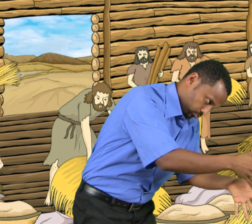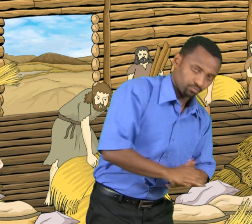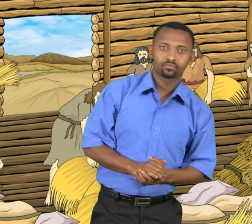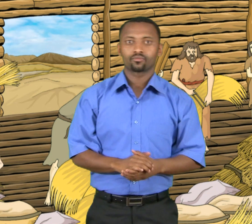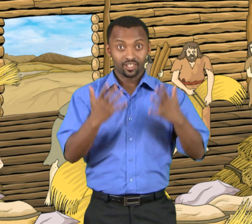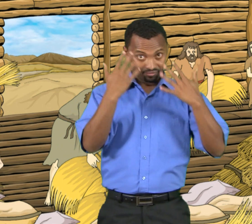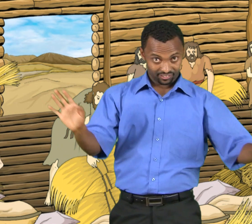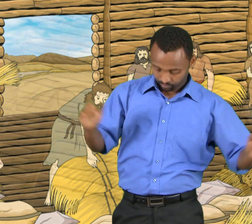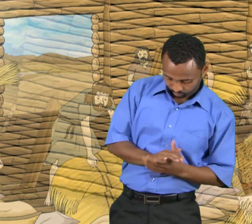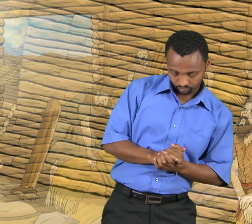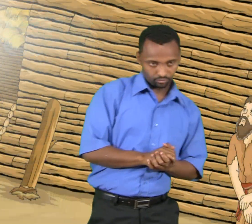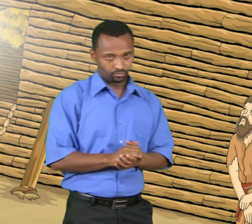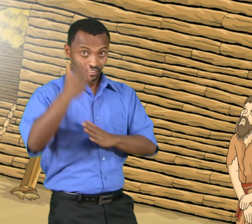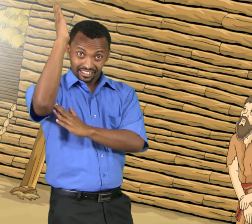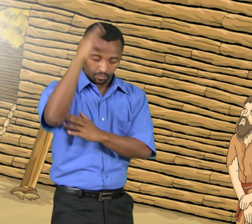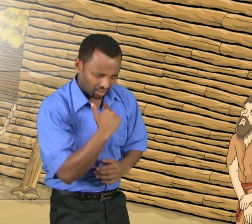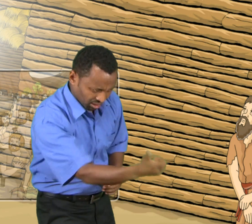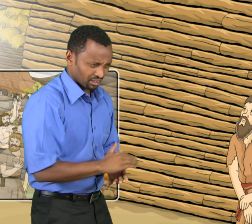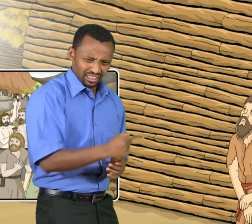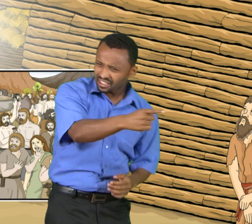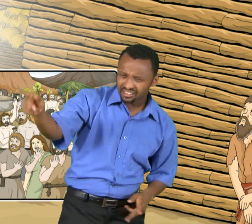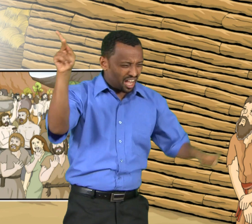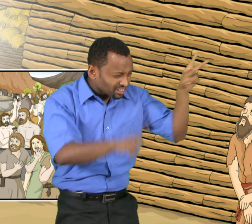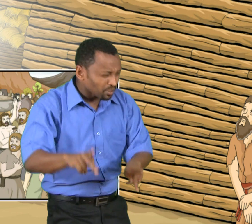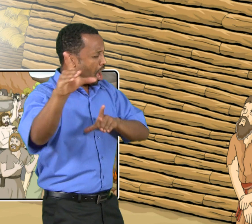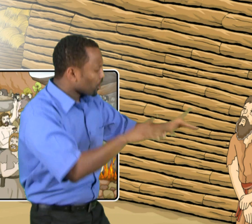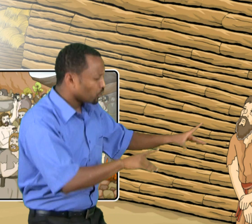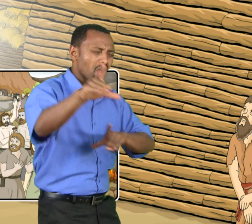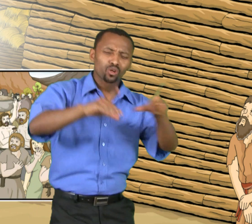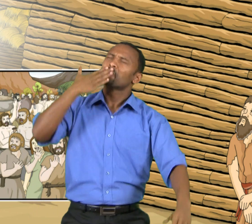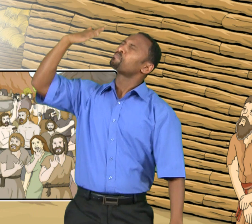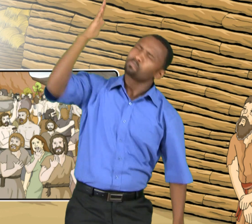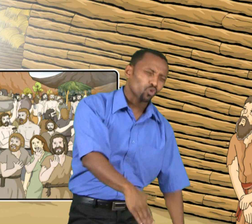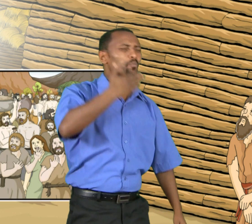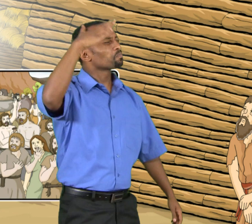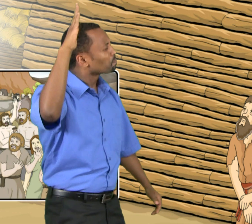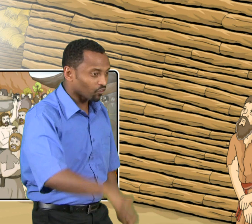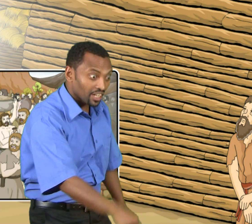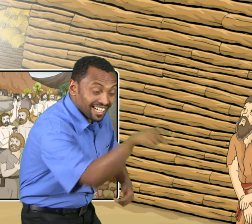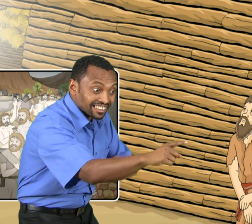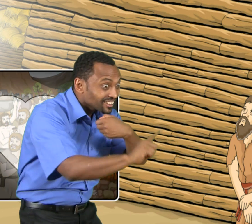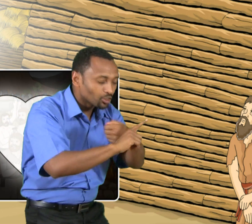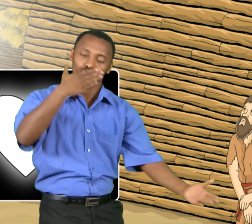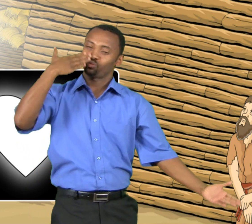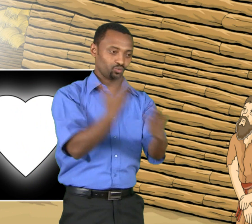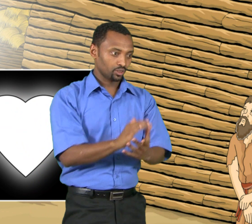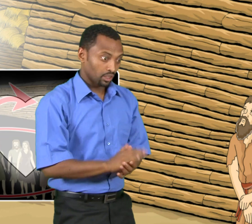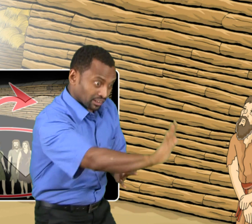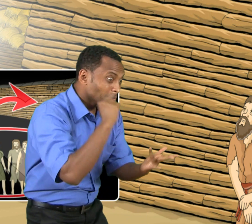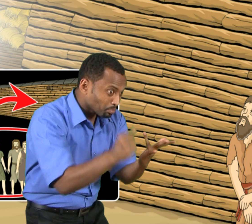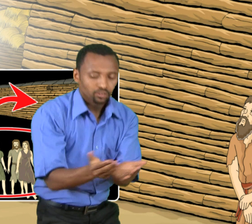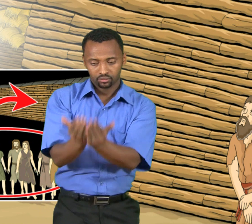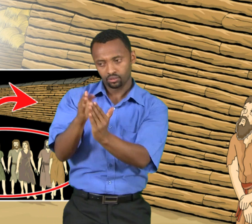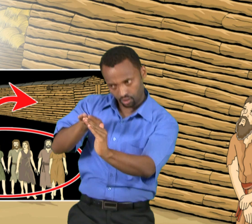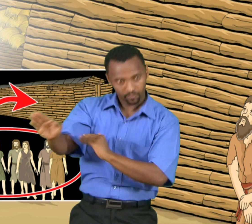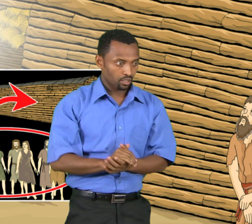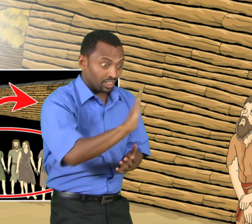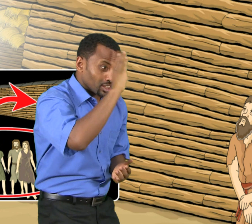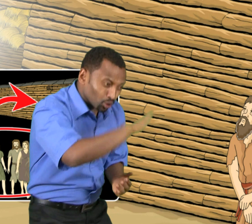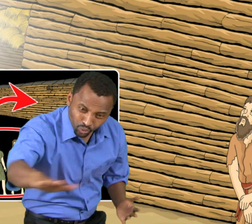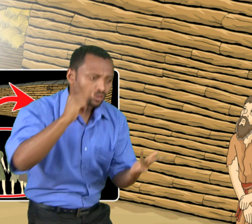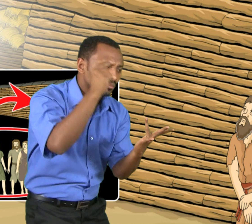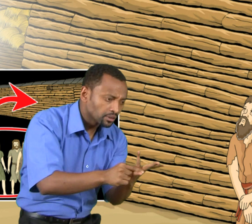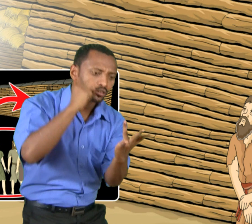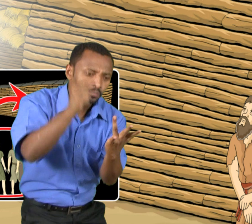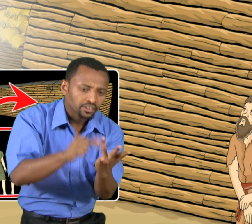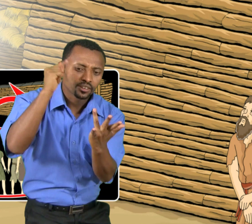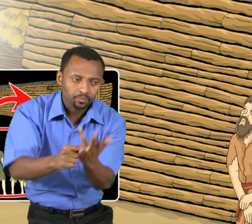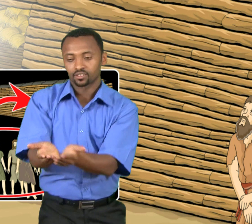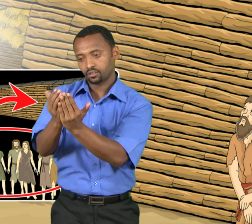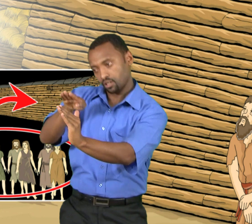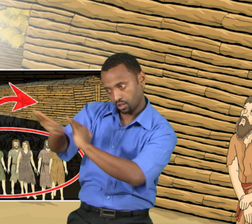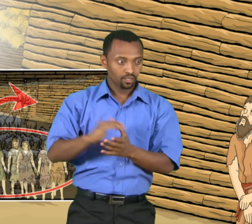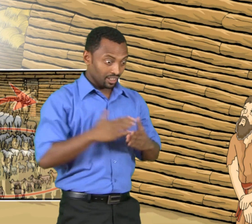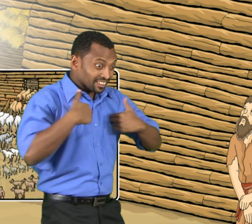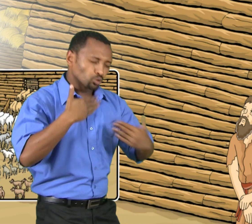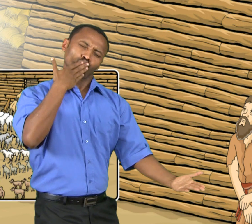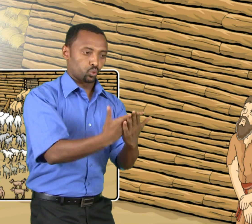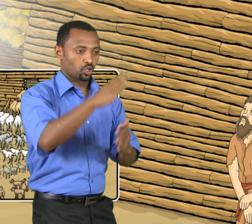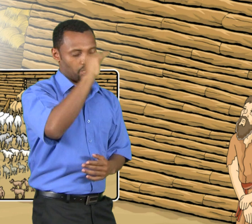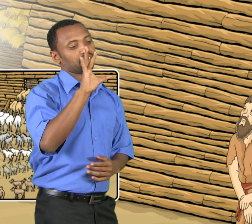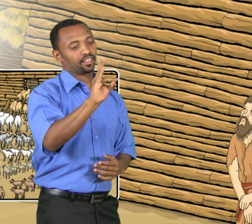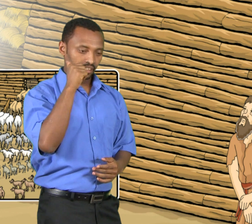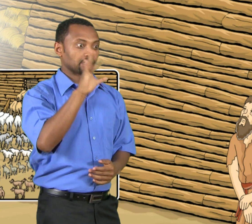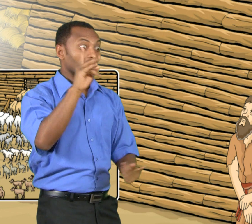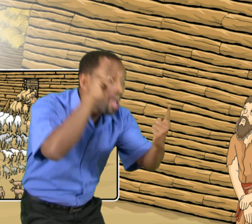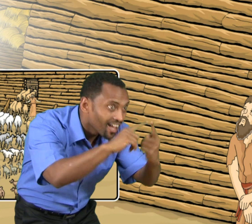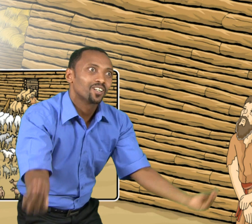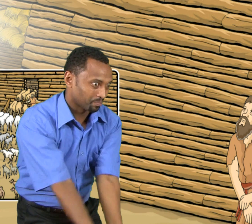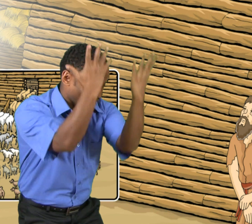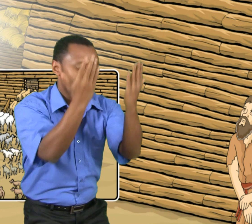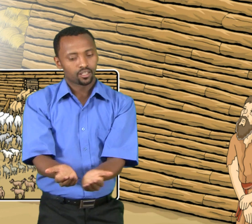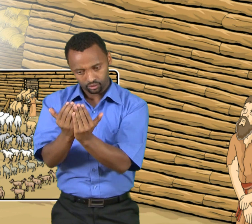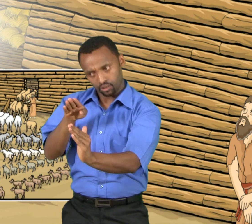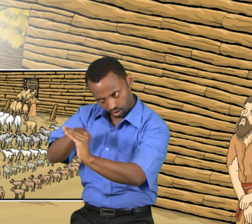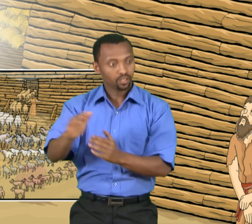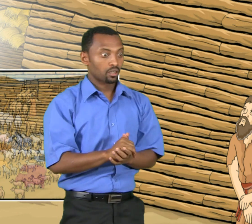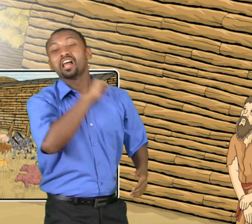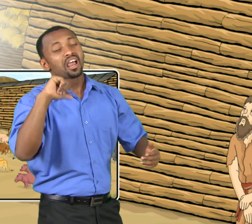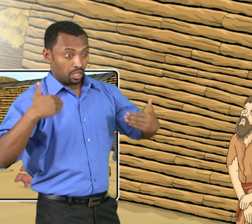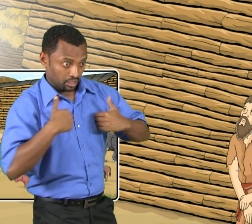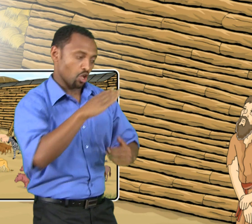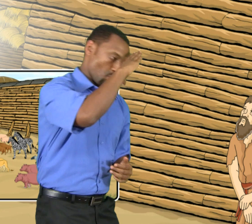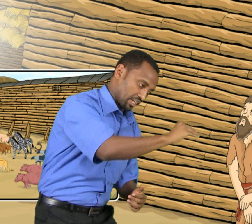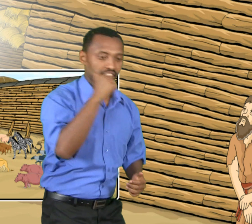Then the LORD said to Noah, “Go into the ark, you and all your family, because I have found you righteous in this generation. You are to take with you seven pairs of every kind of clean animal, a male and its mate;